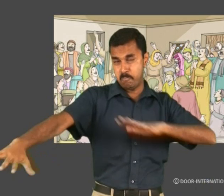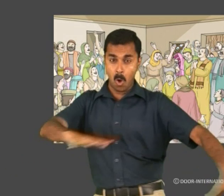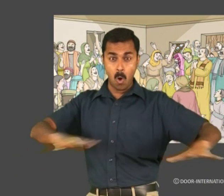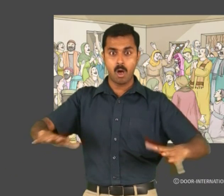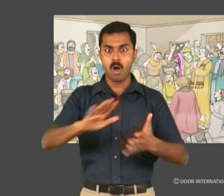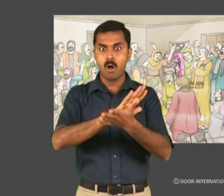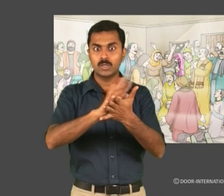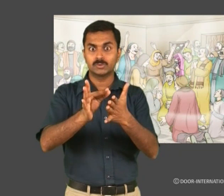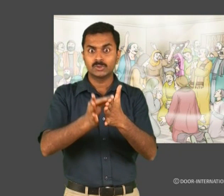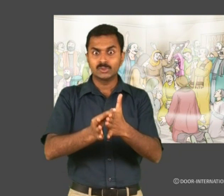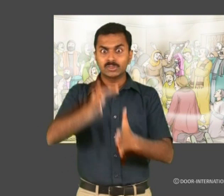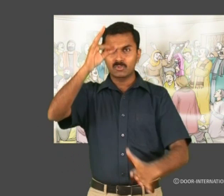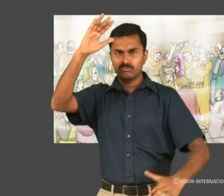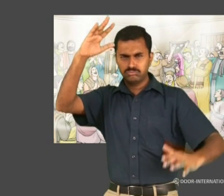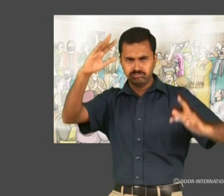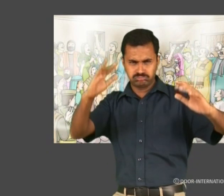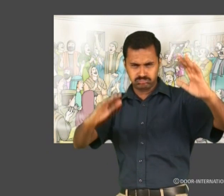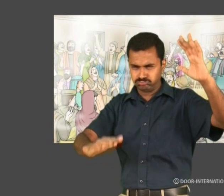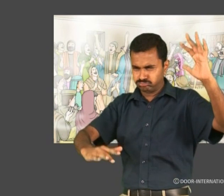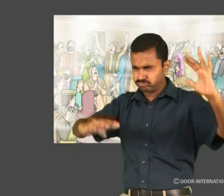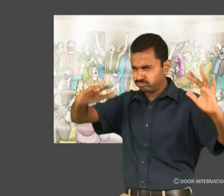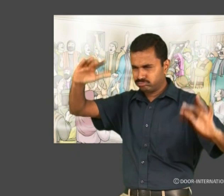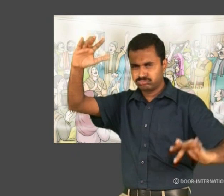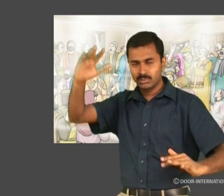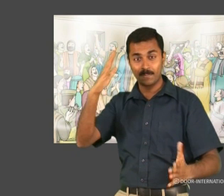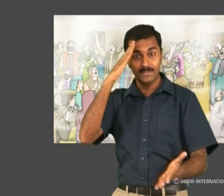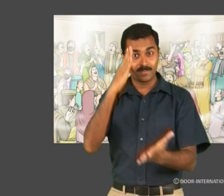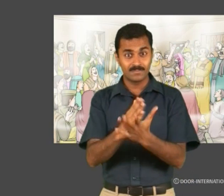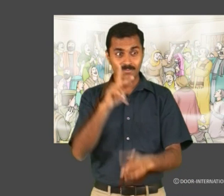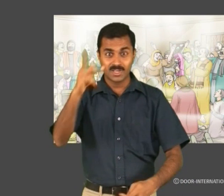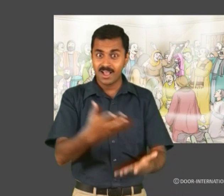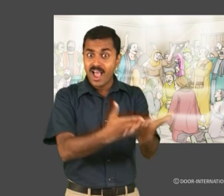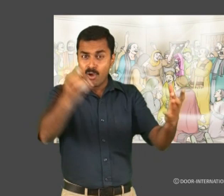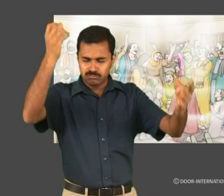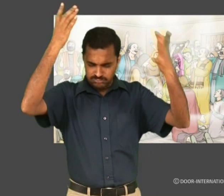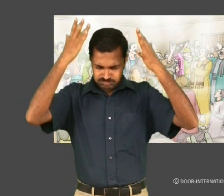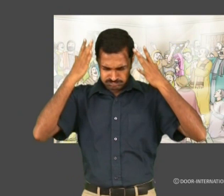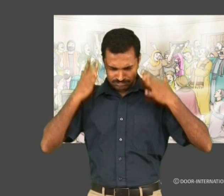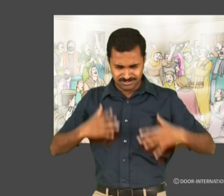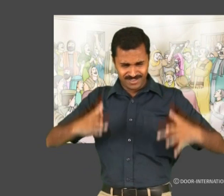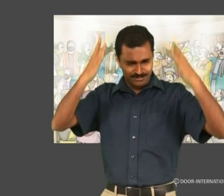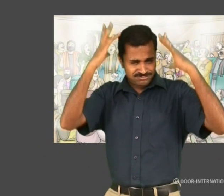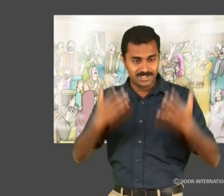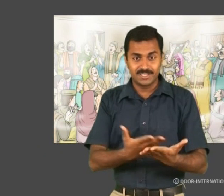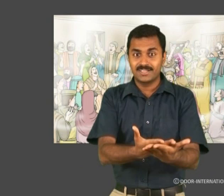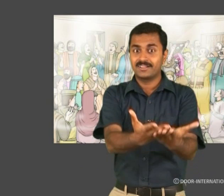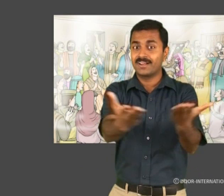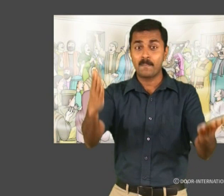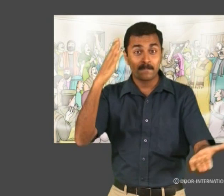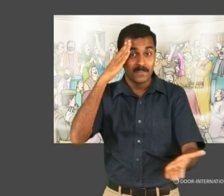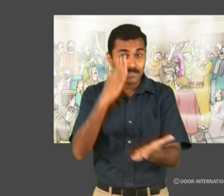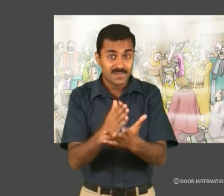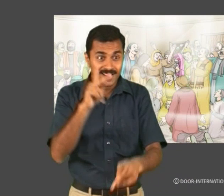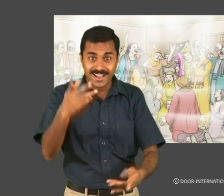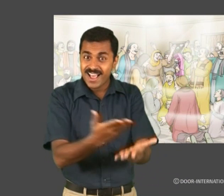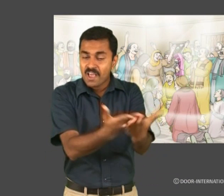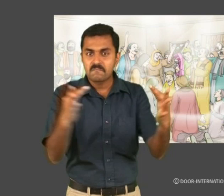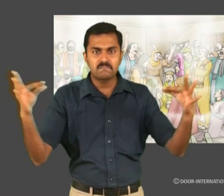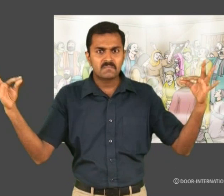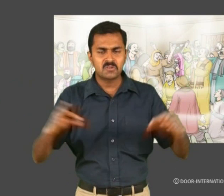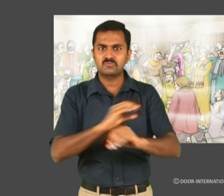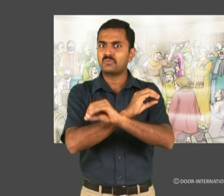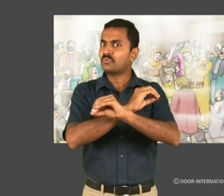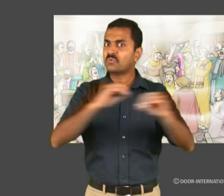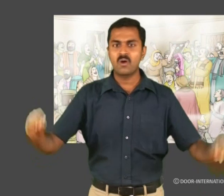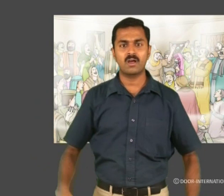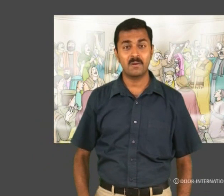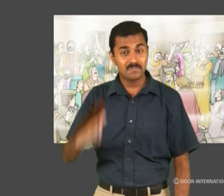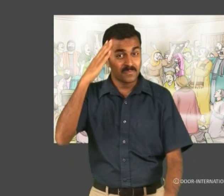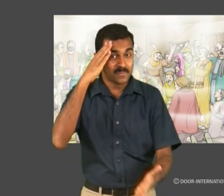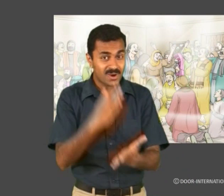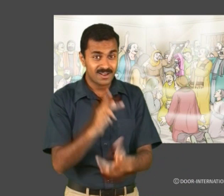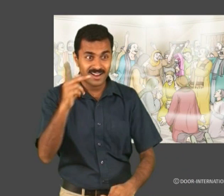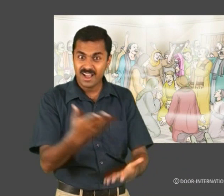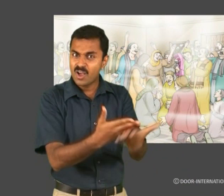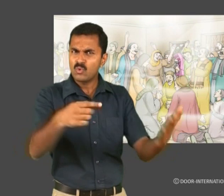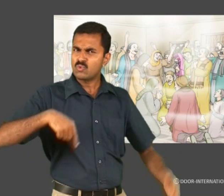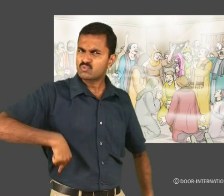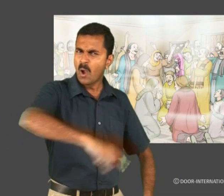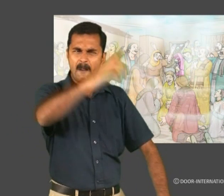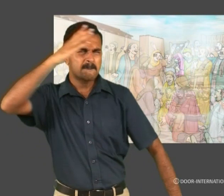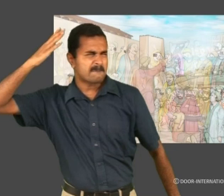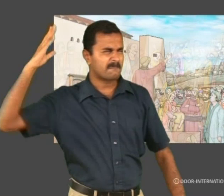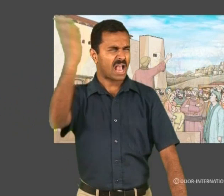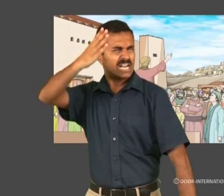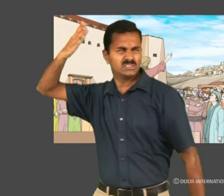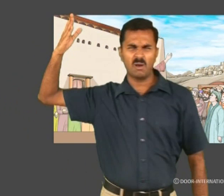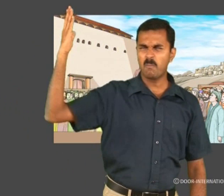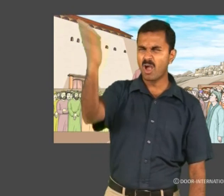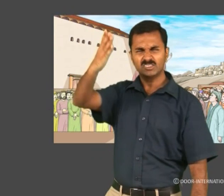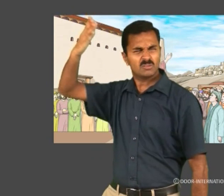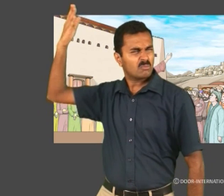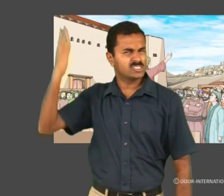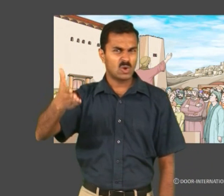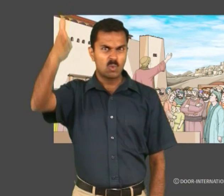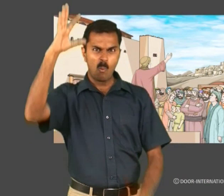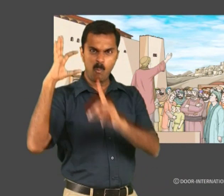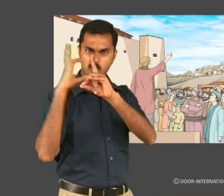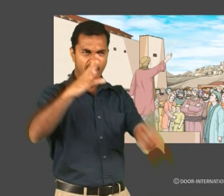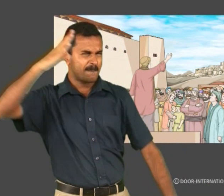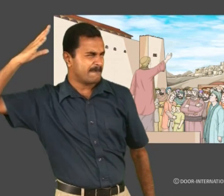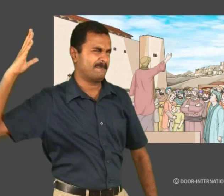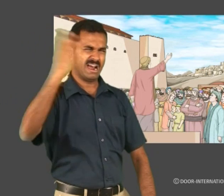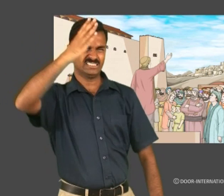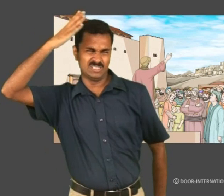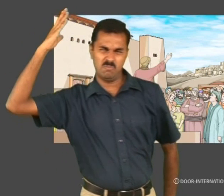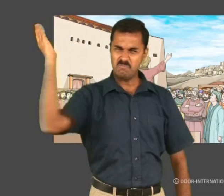After they had prayed, their meeting place was shaken, and they were all filled with the Holy Spirit and spoke the word of God boldly.